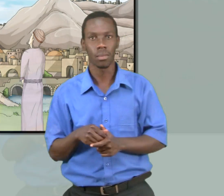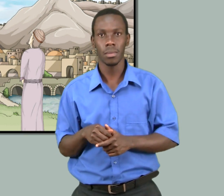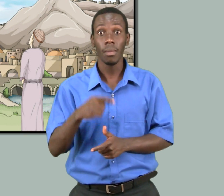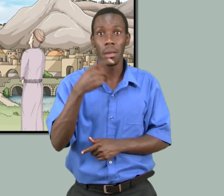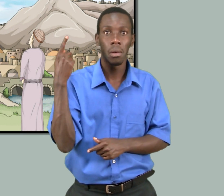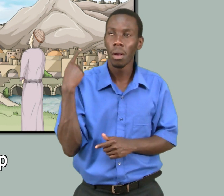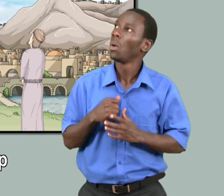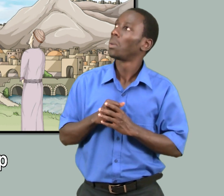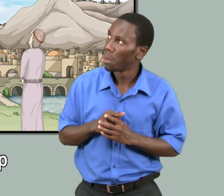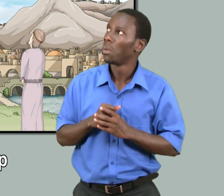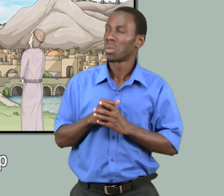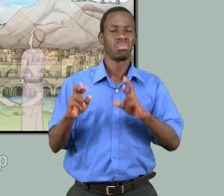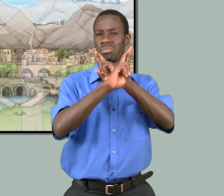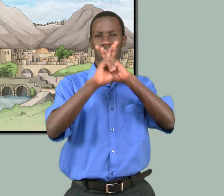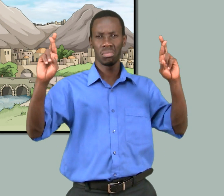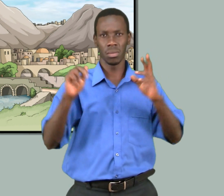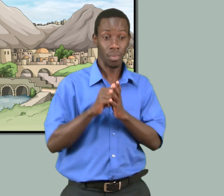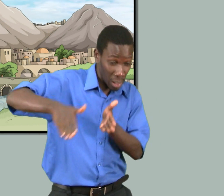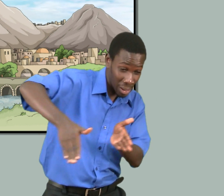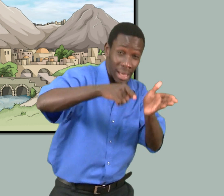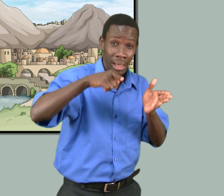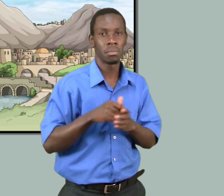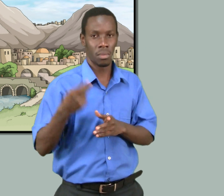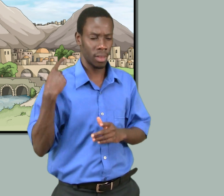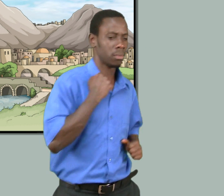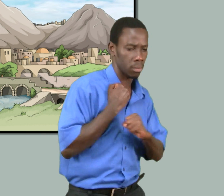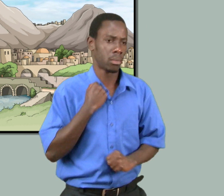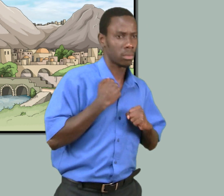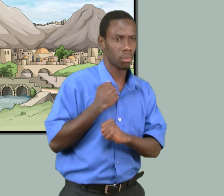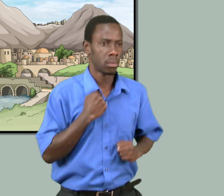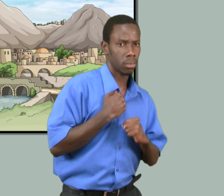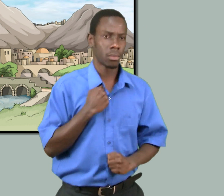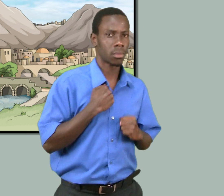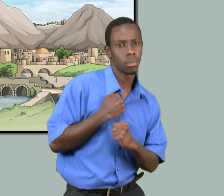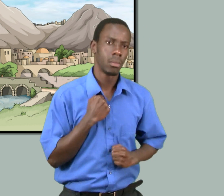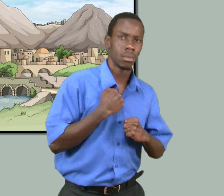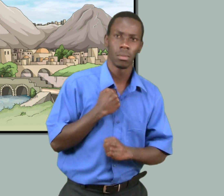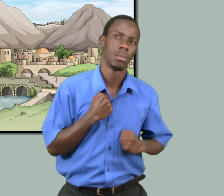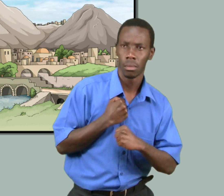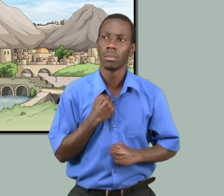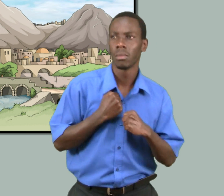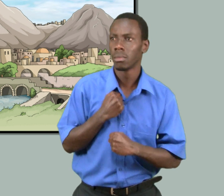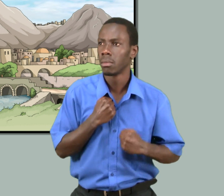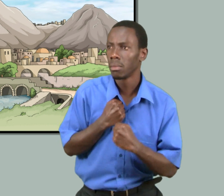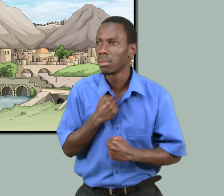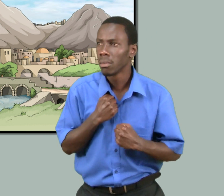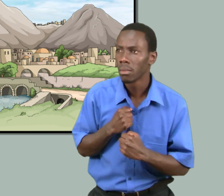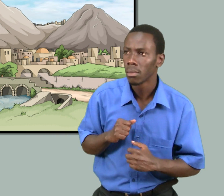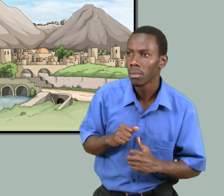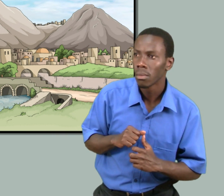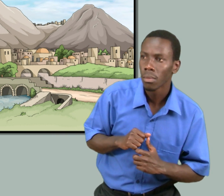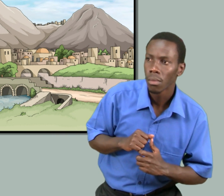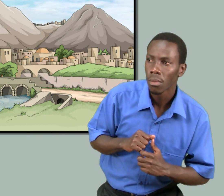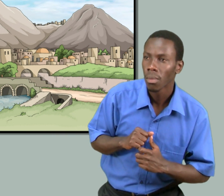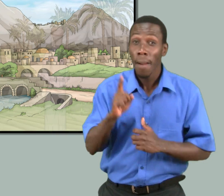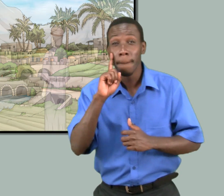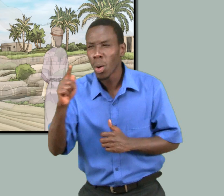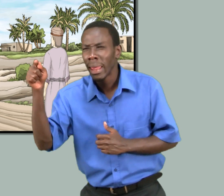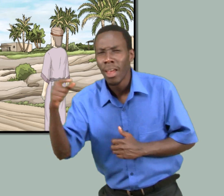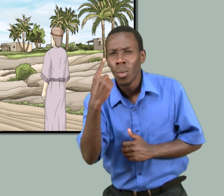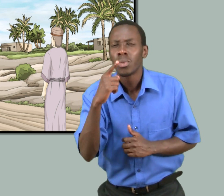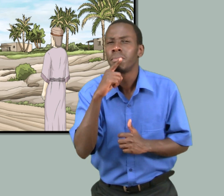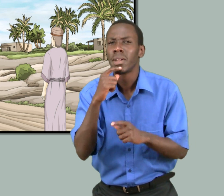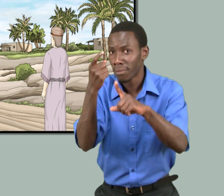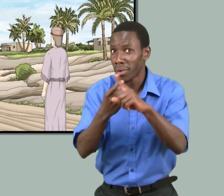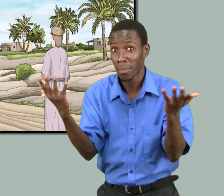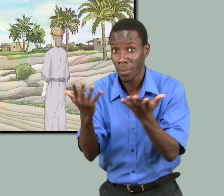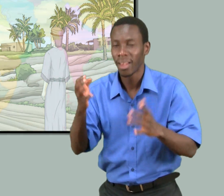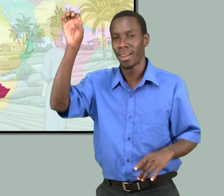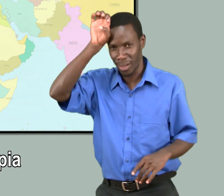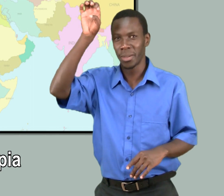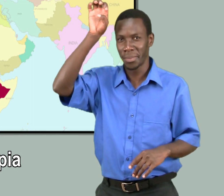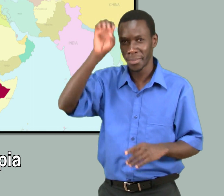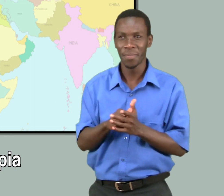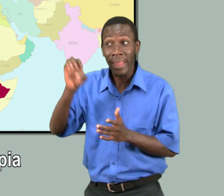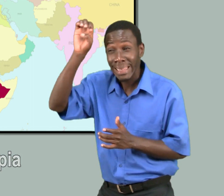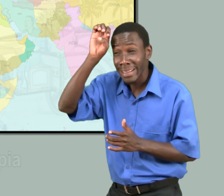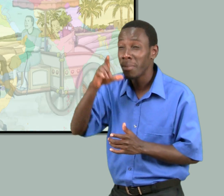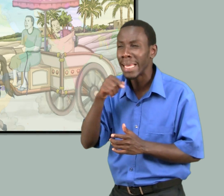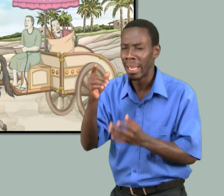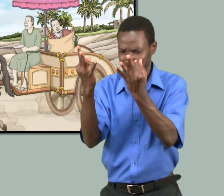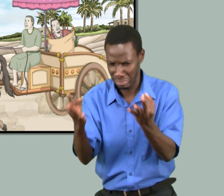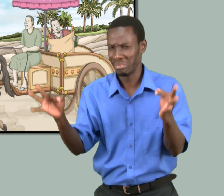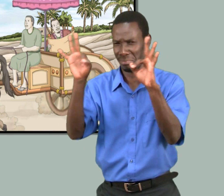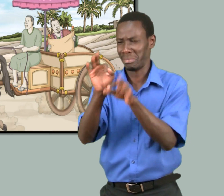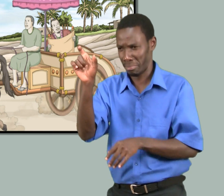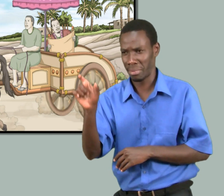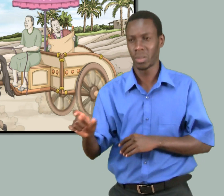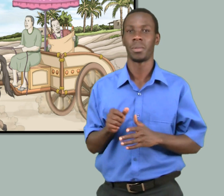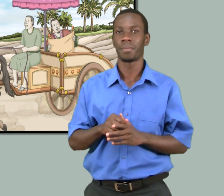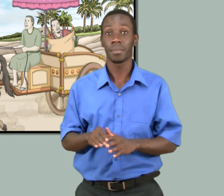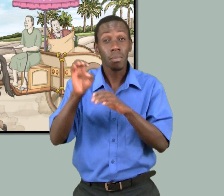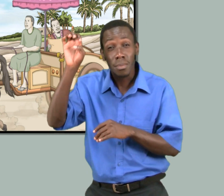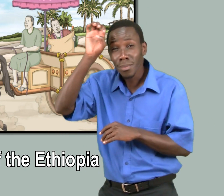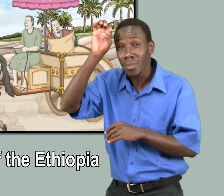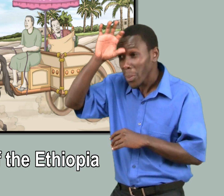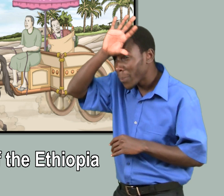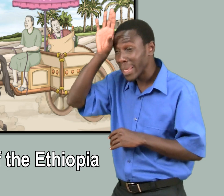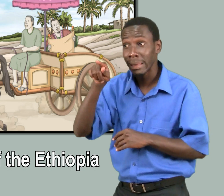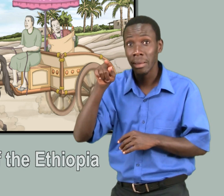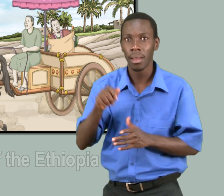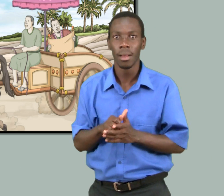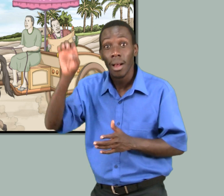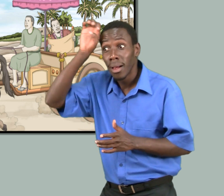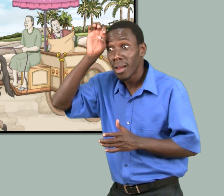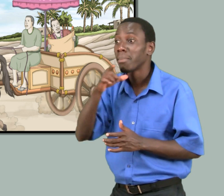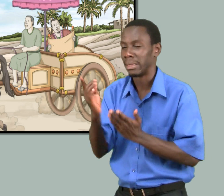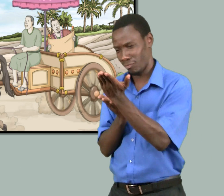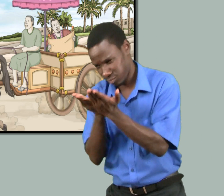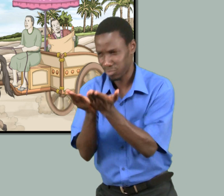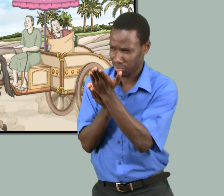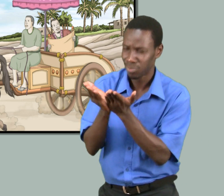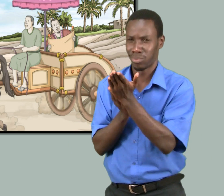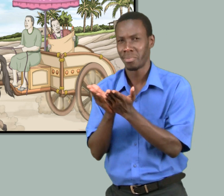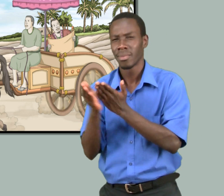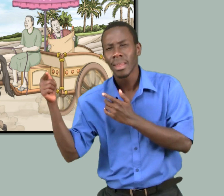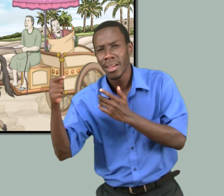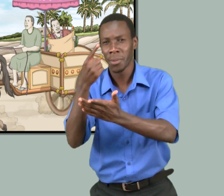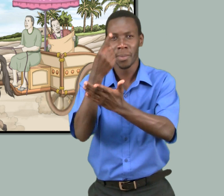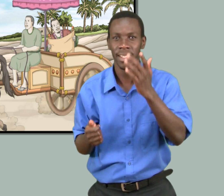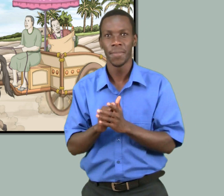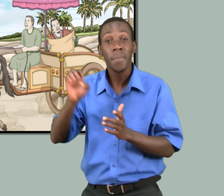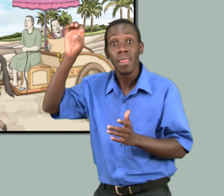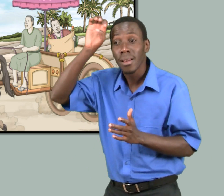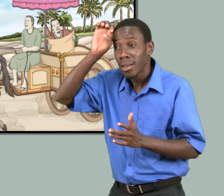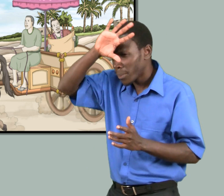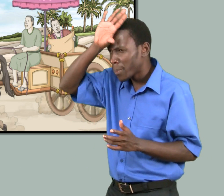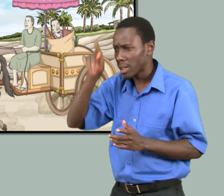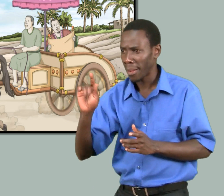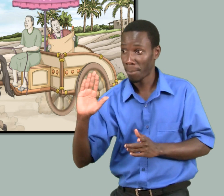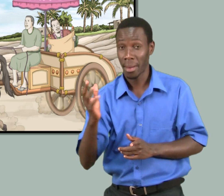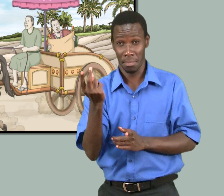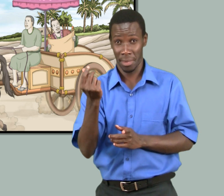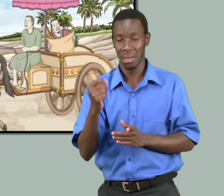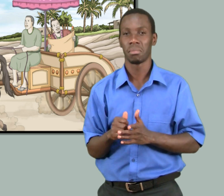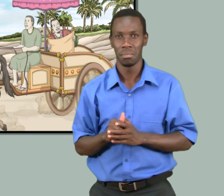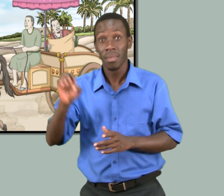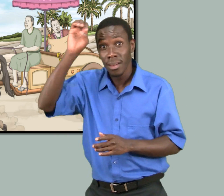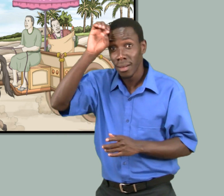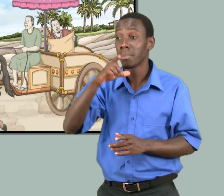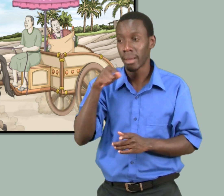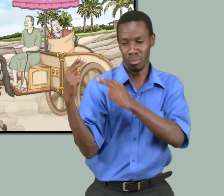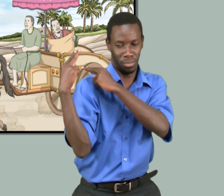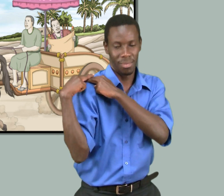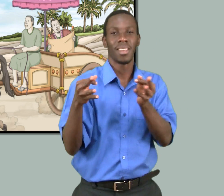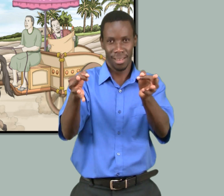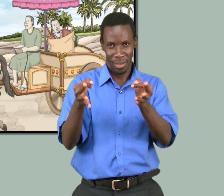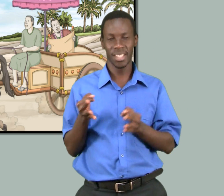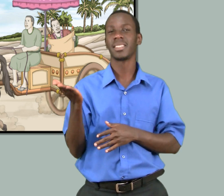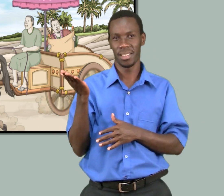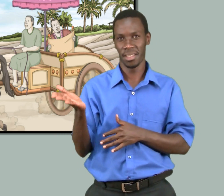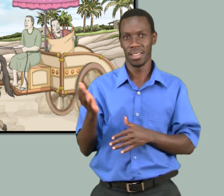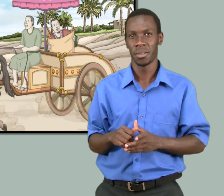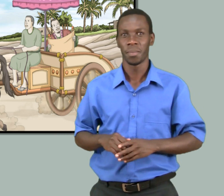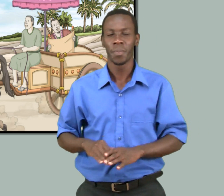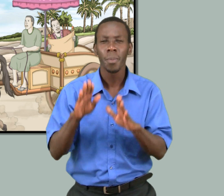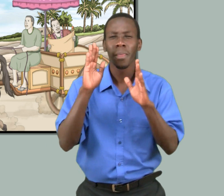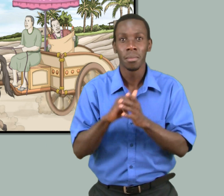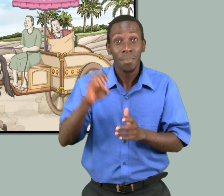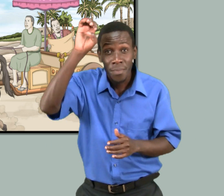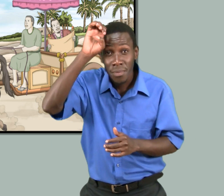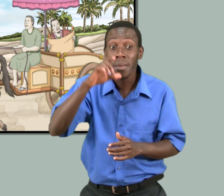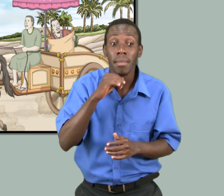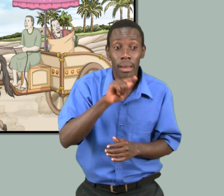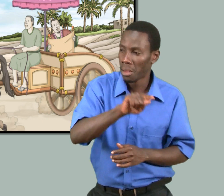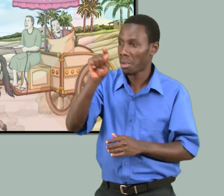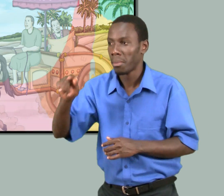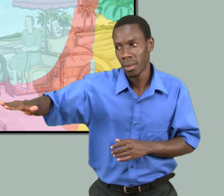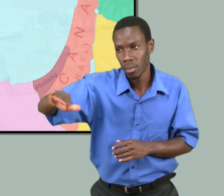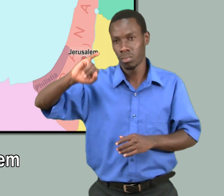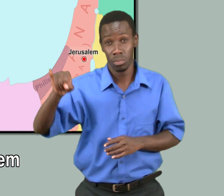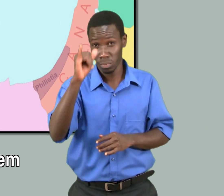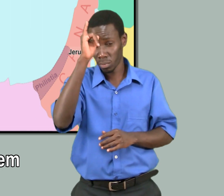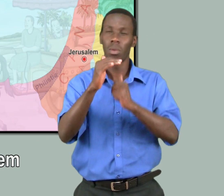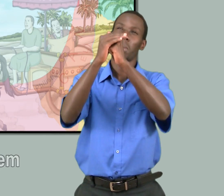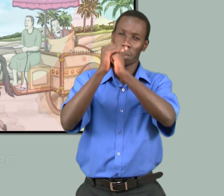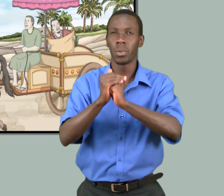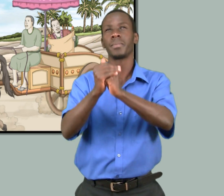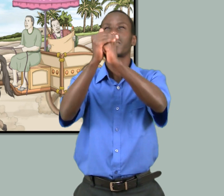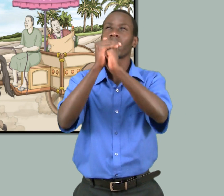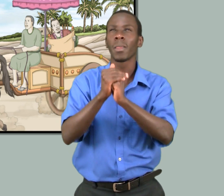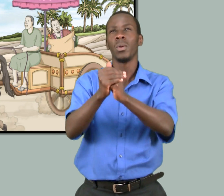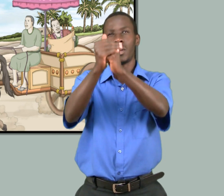So he started out, and on his way he met an Ethiopian eunuch, a court official in charge of the entire treasury of Candace, queen of the Ethiopians.